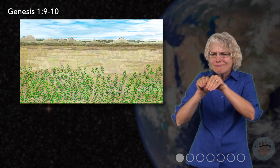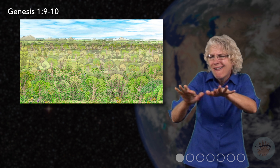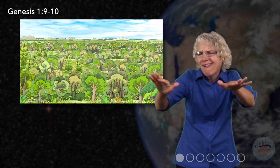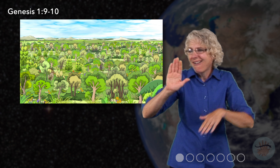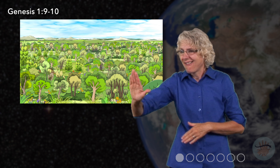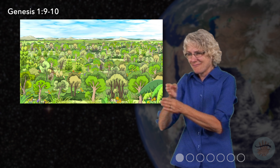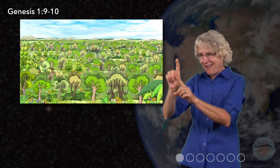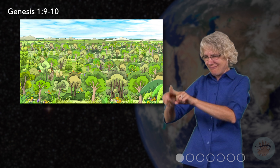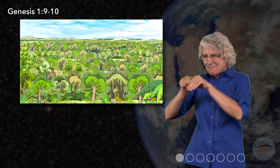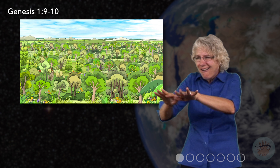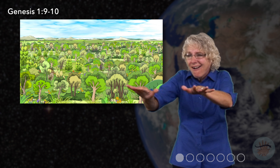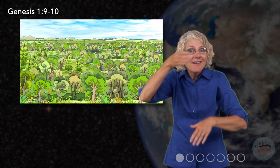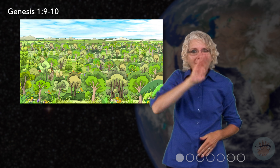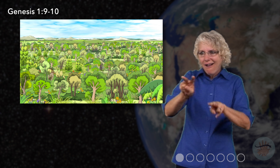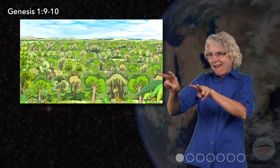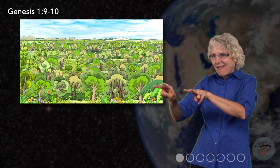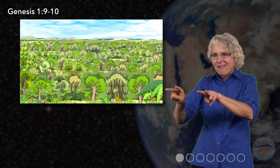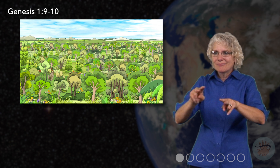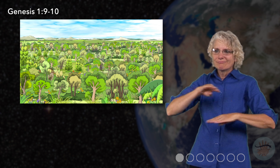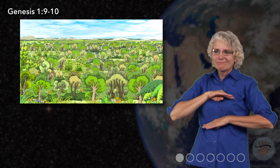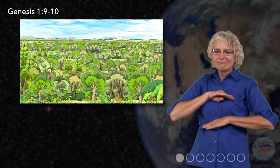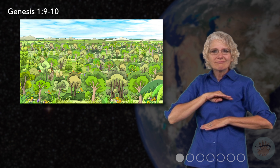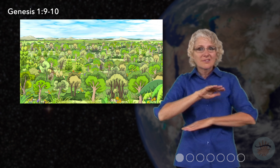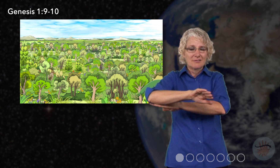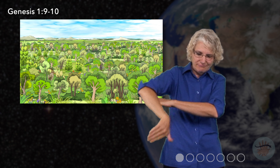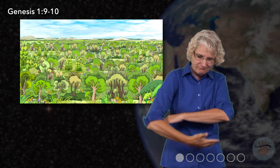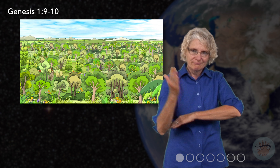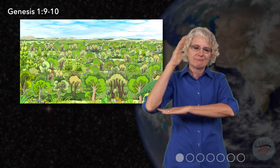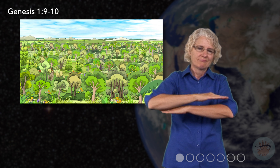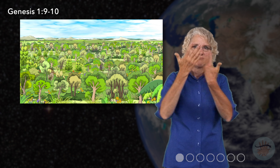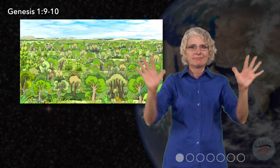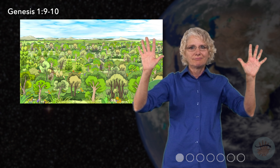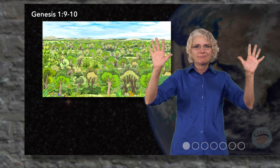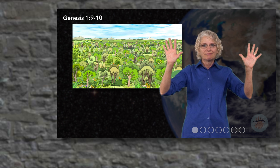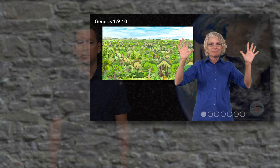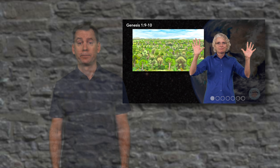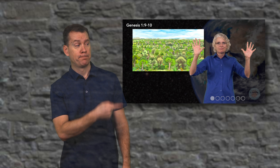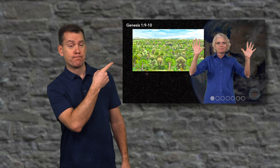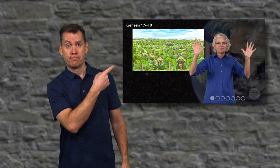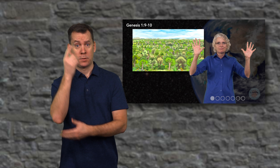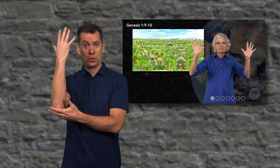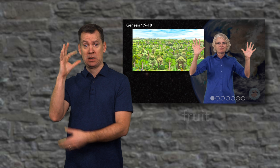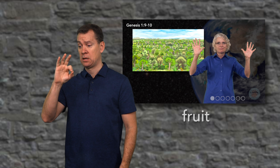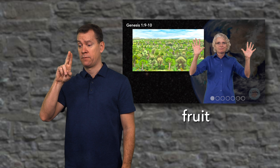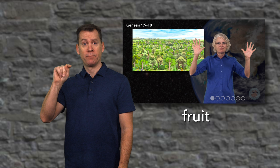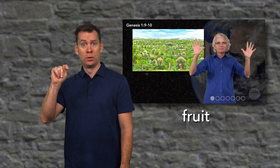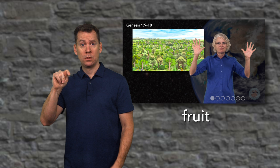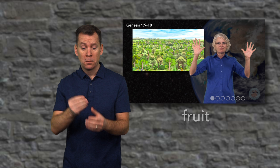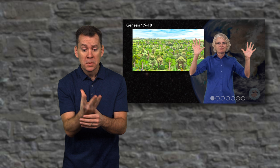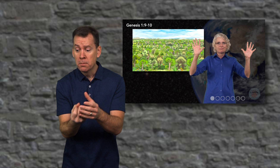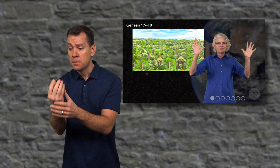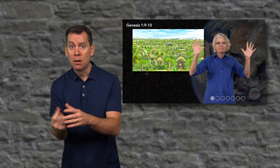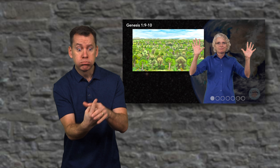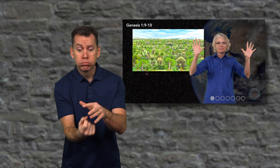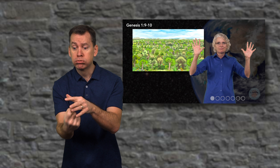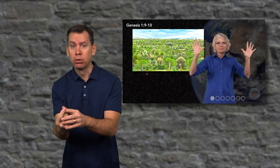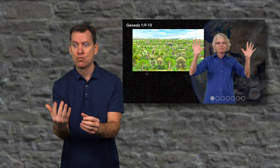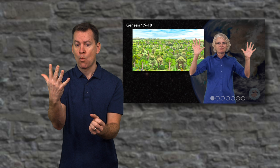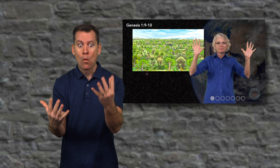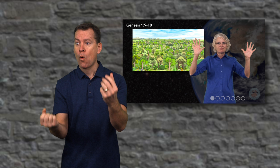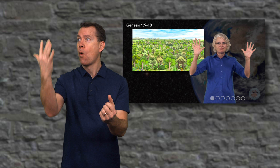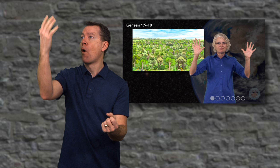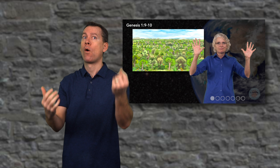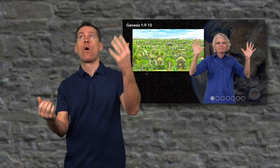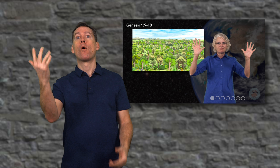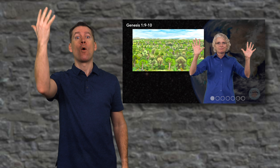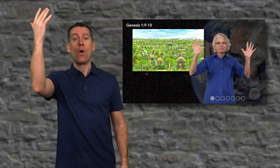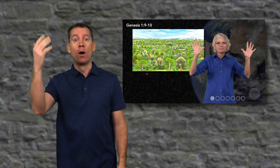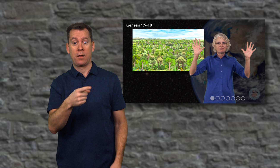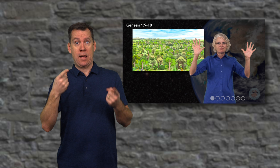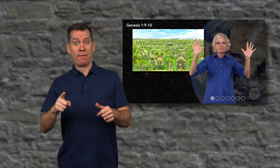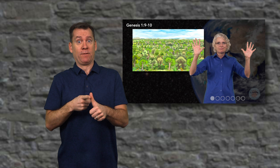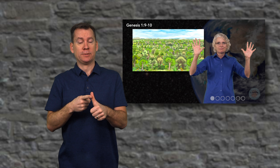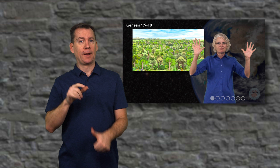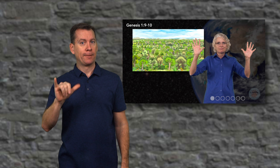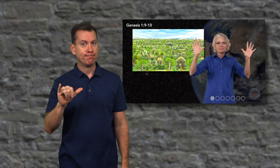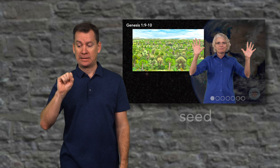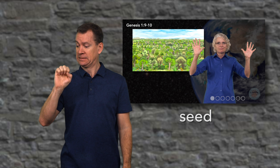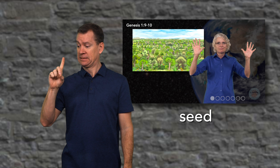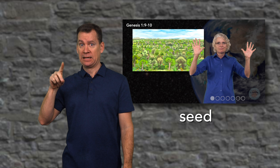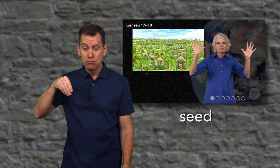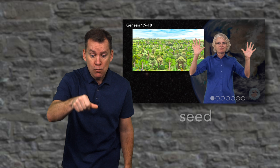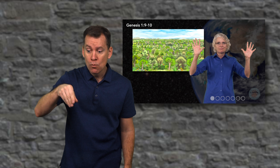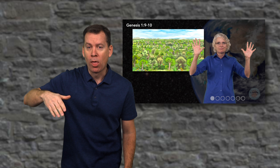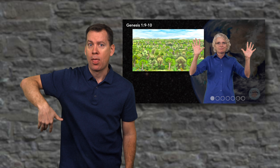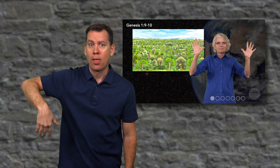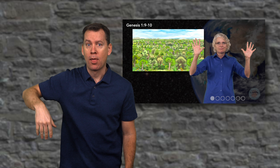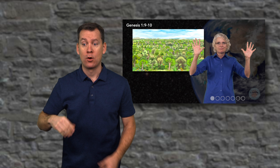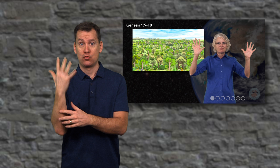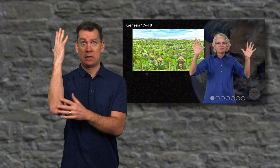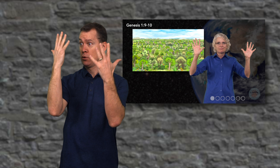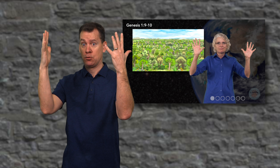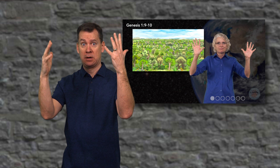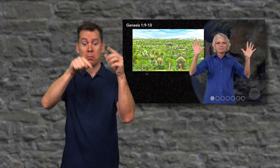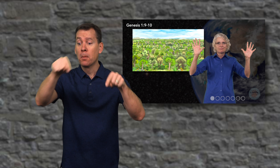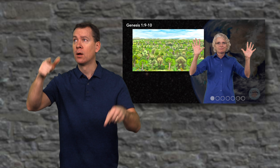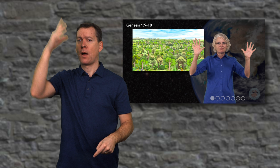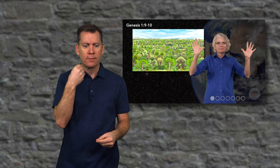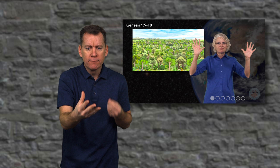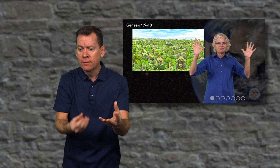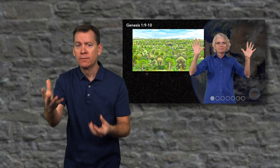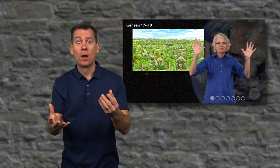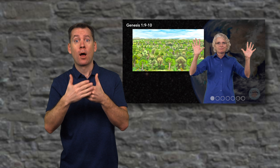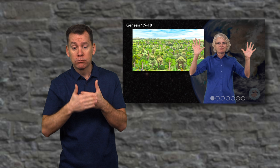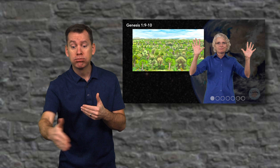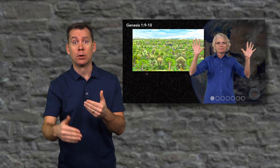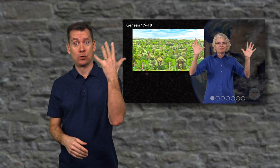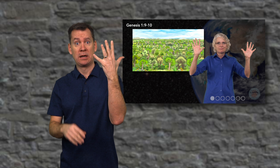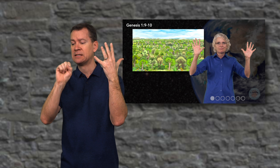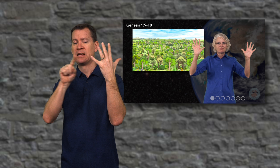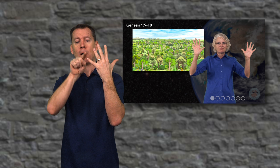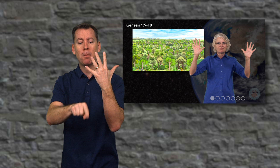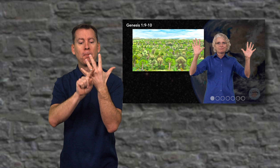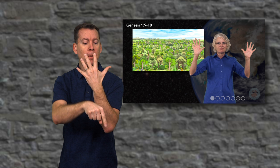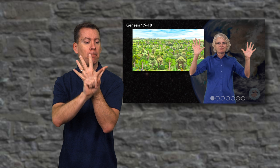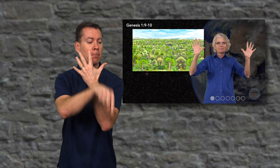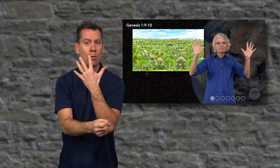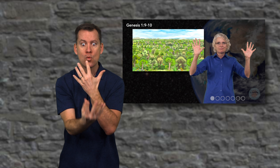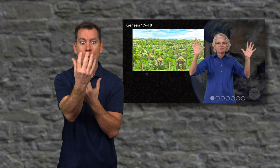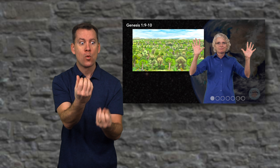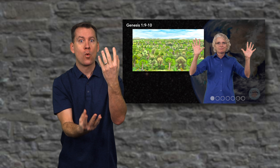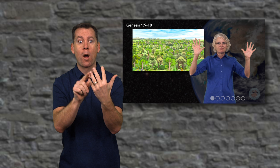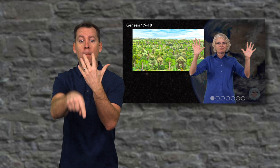God called the dry land “earth,” and the gathering of waters He called “seas.”